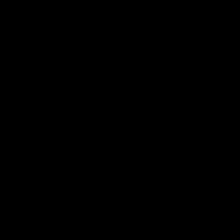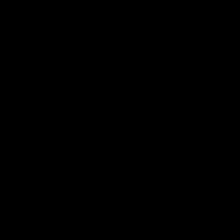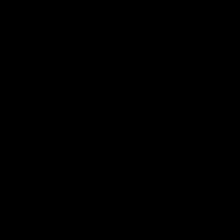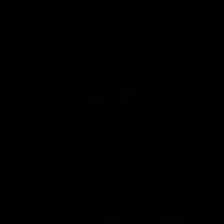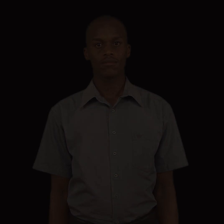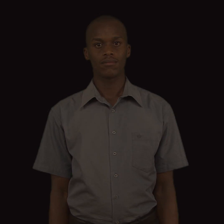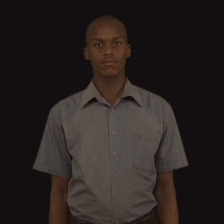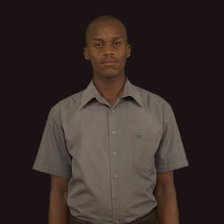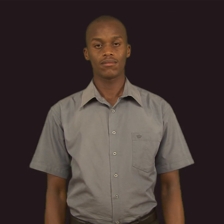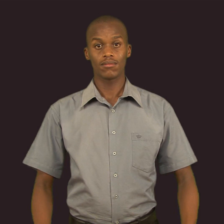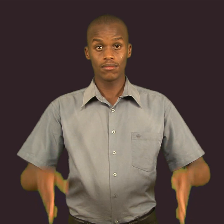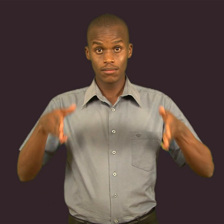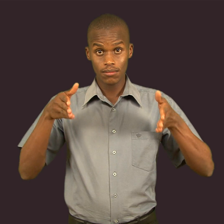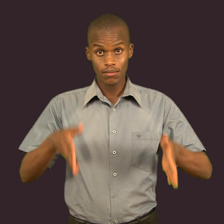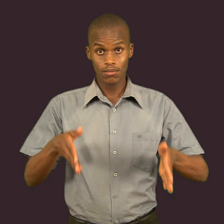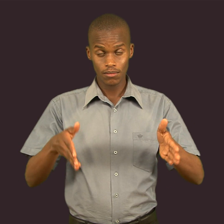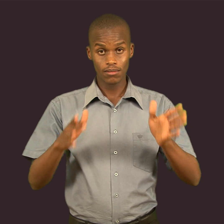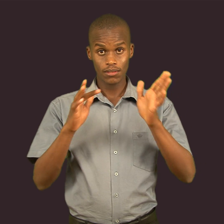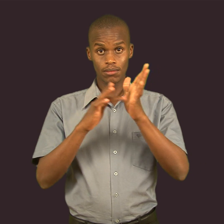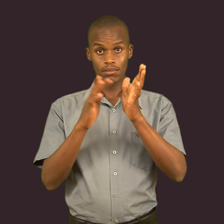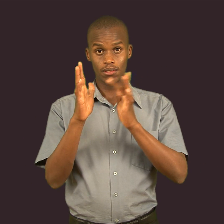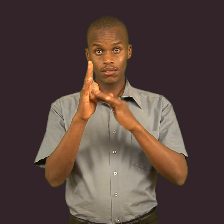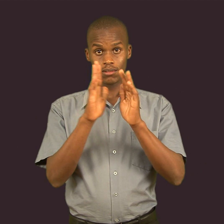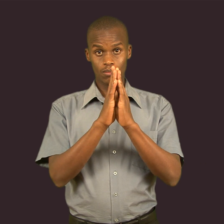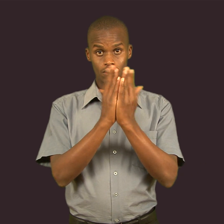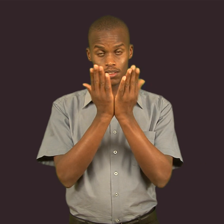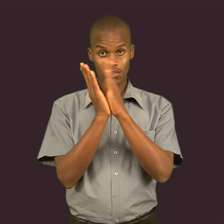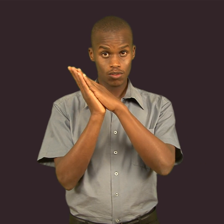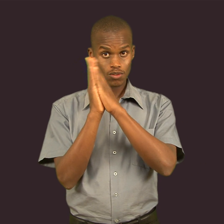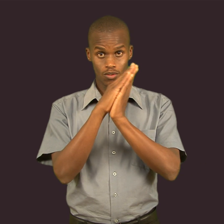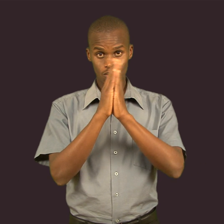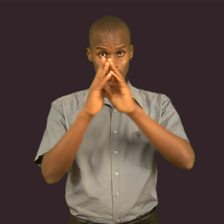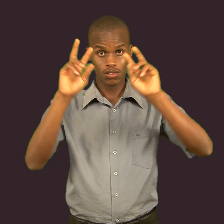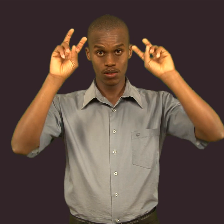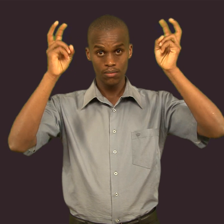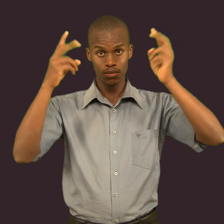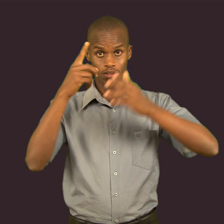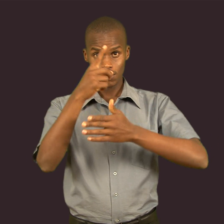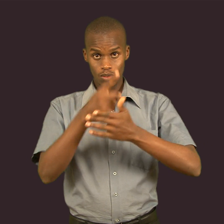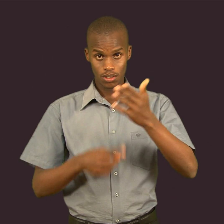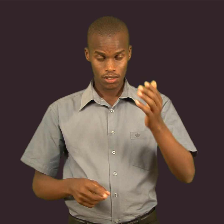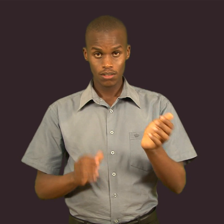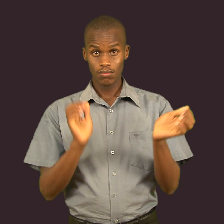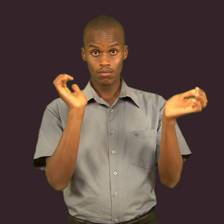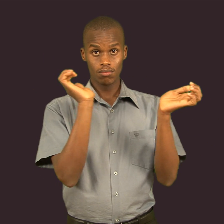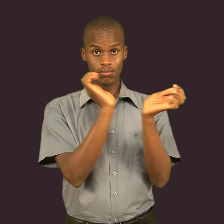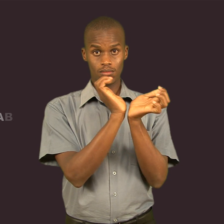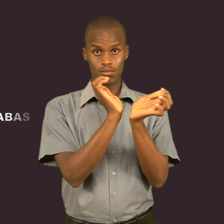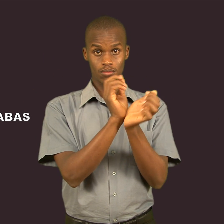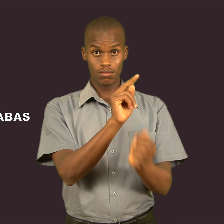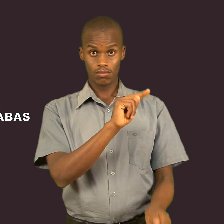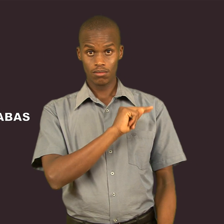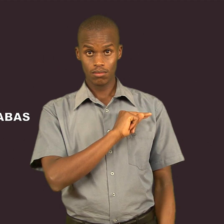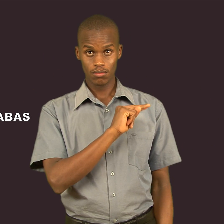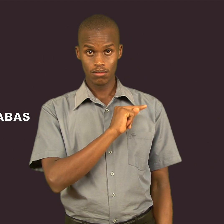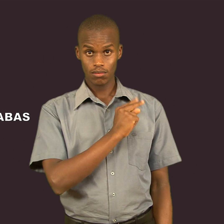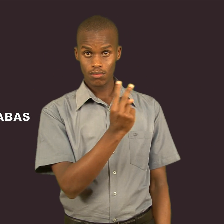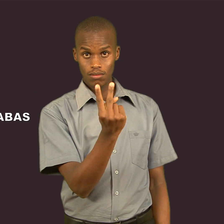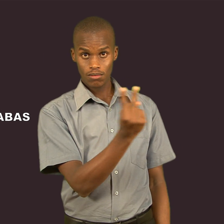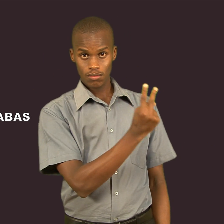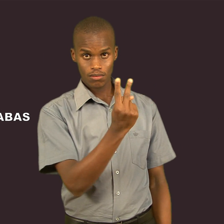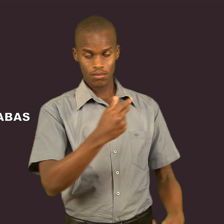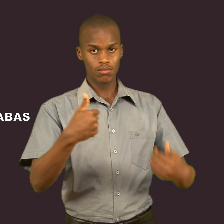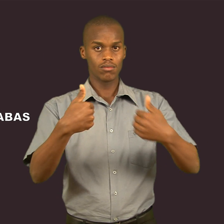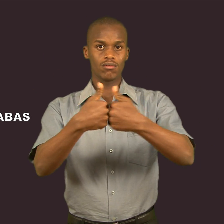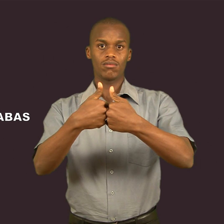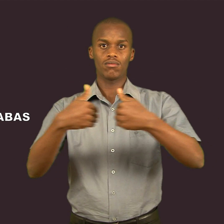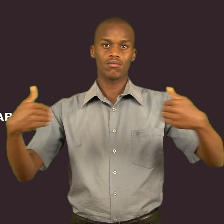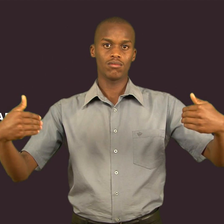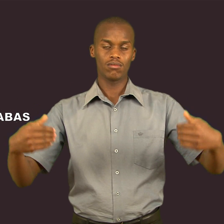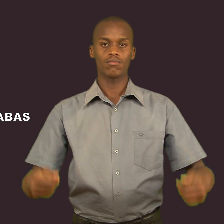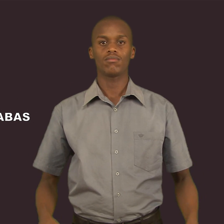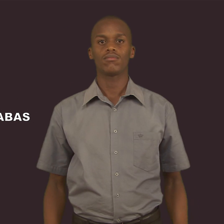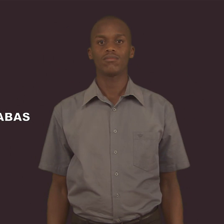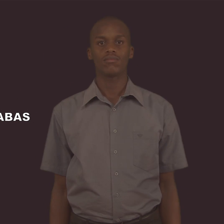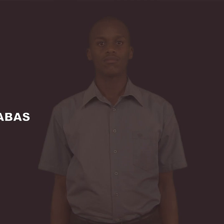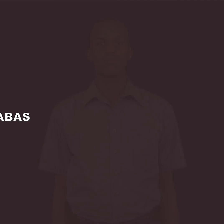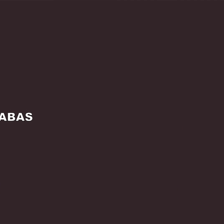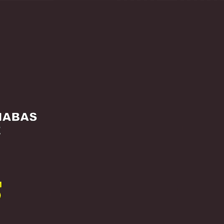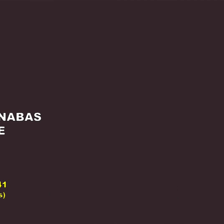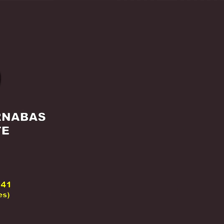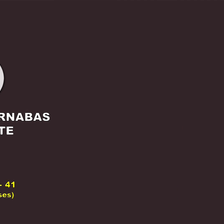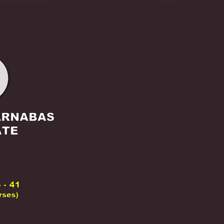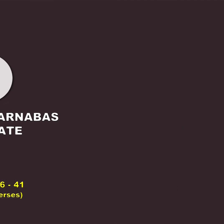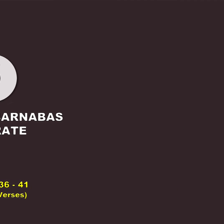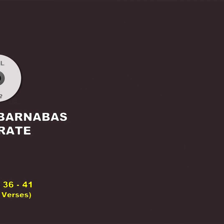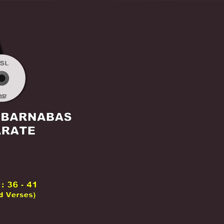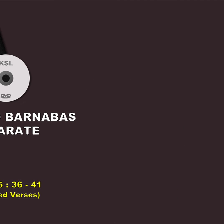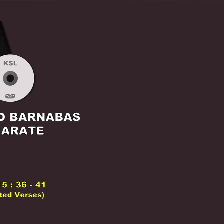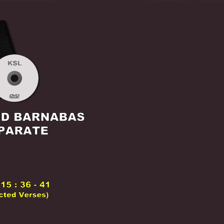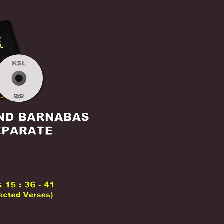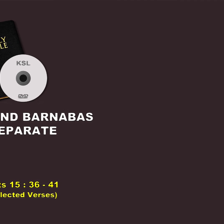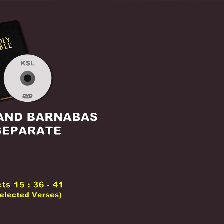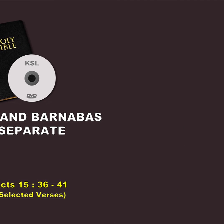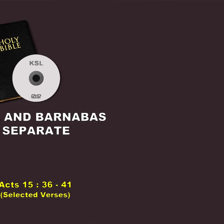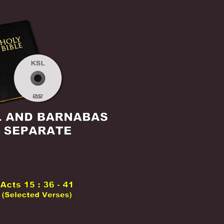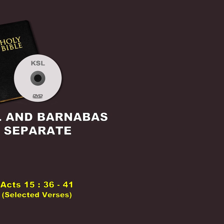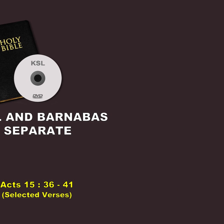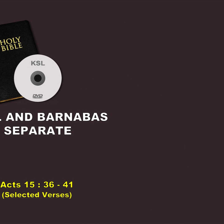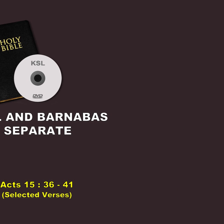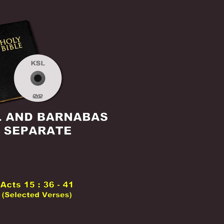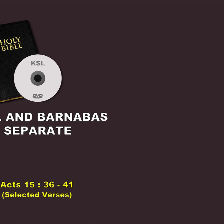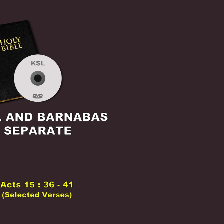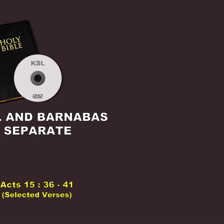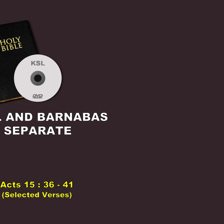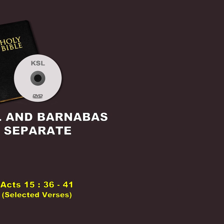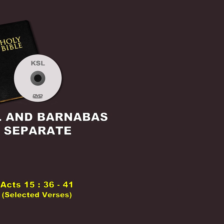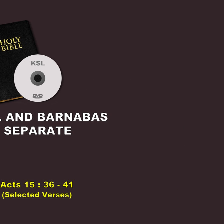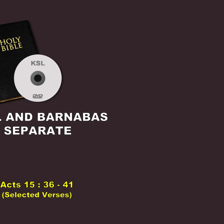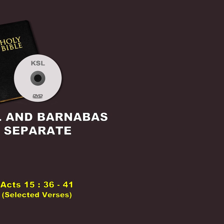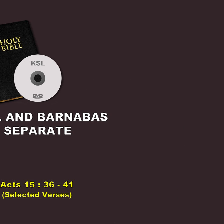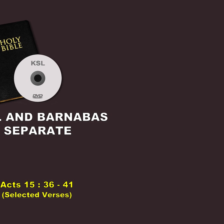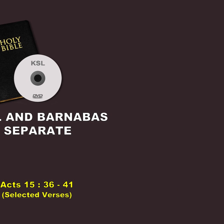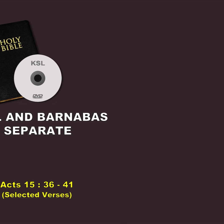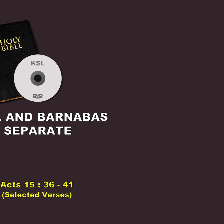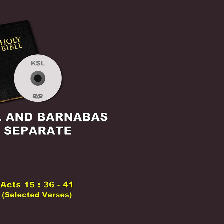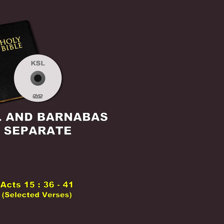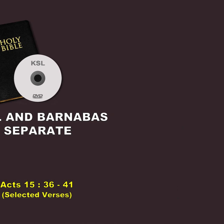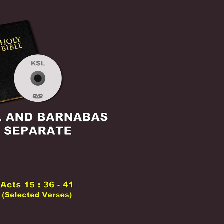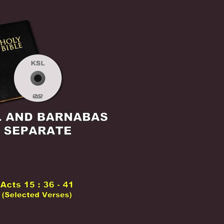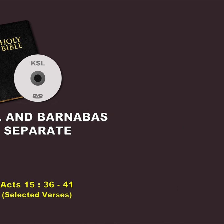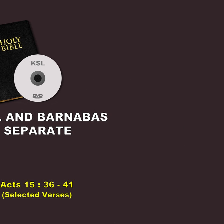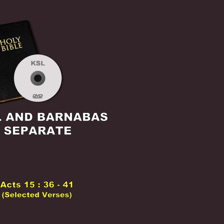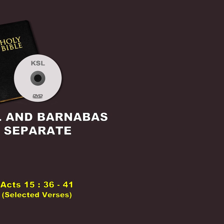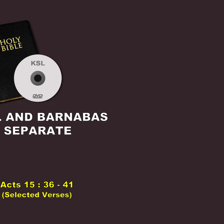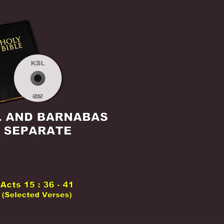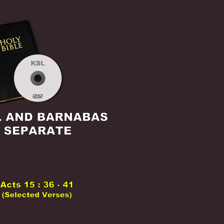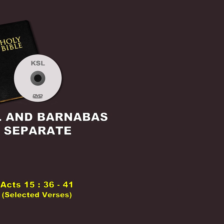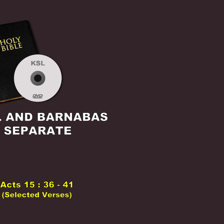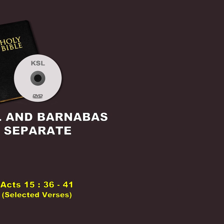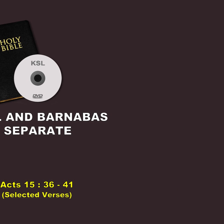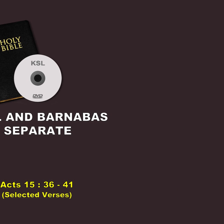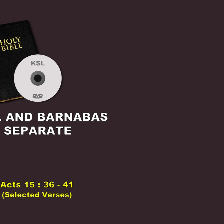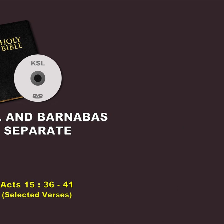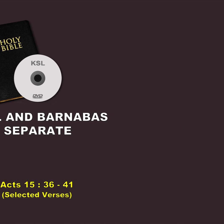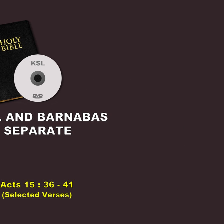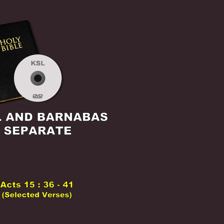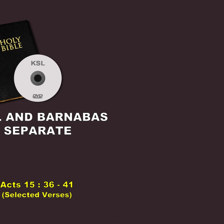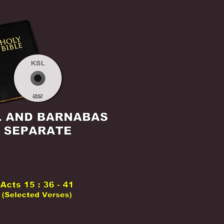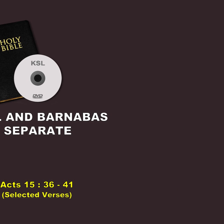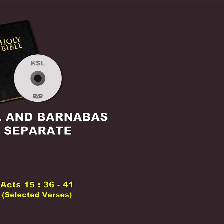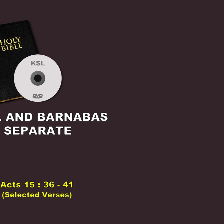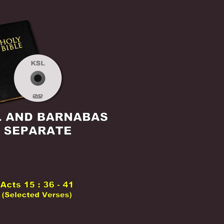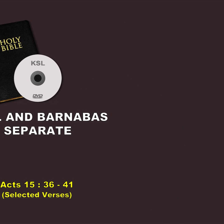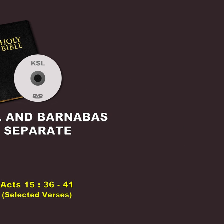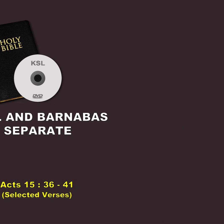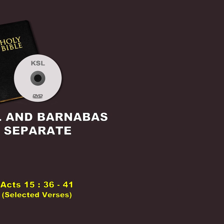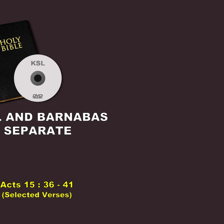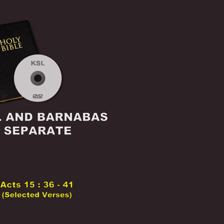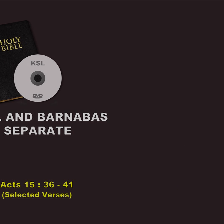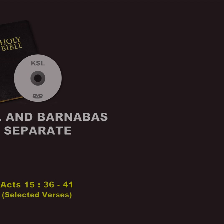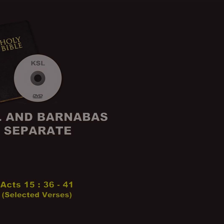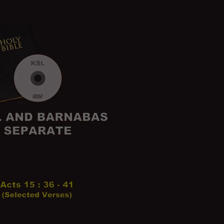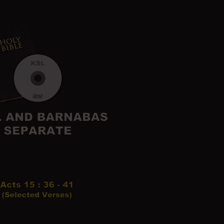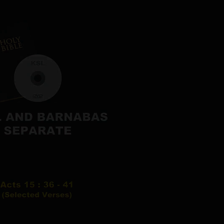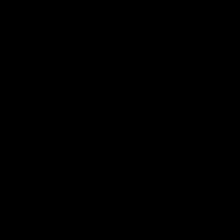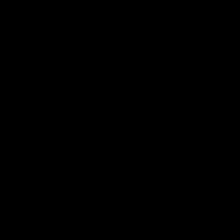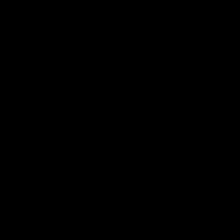Paul and Barnabas separate